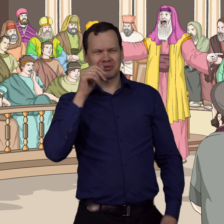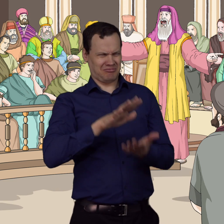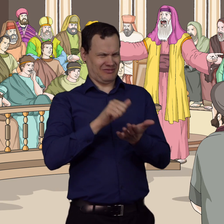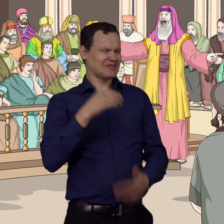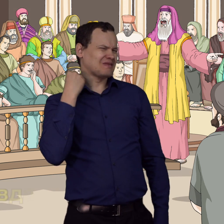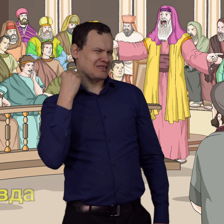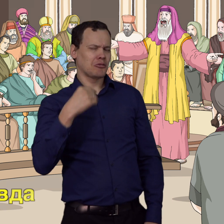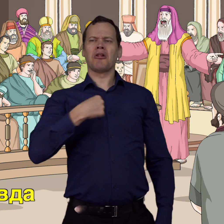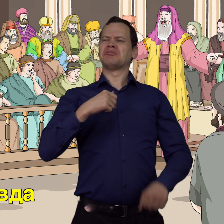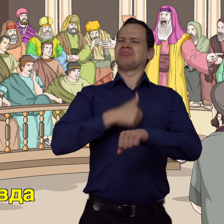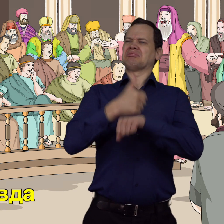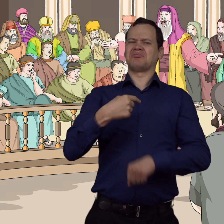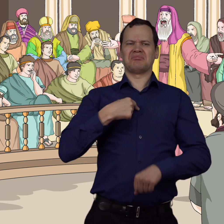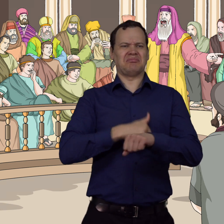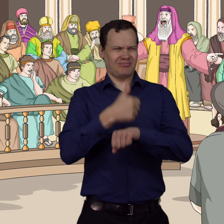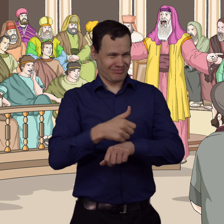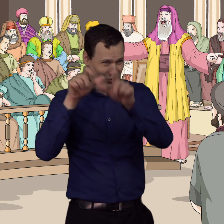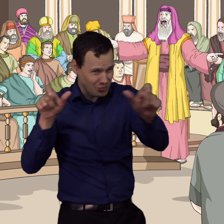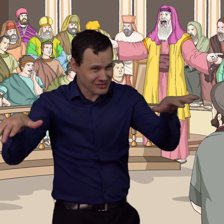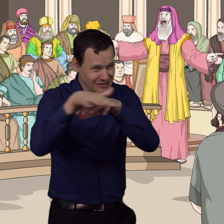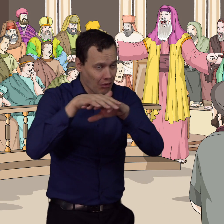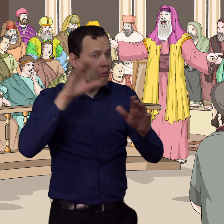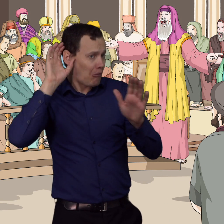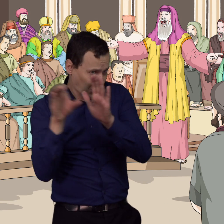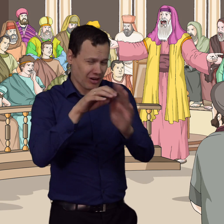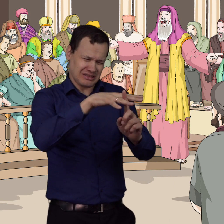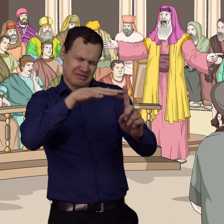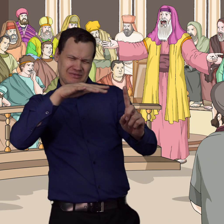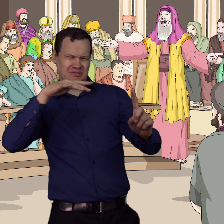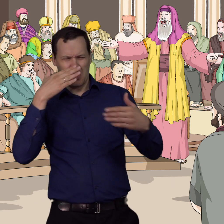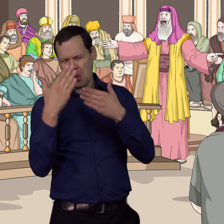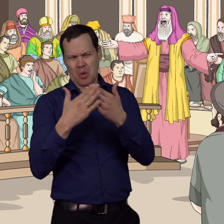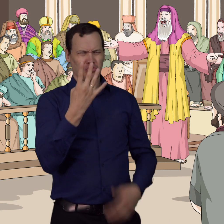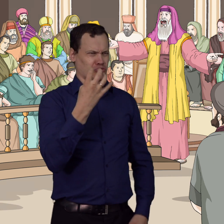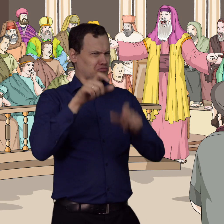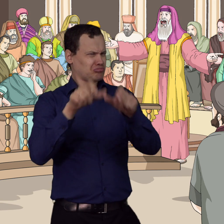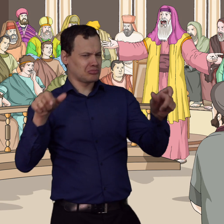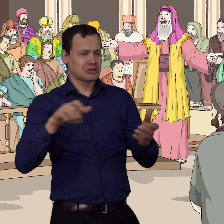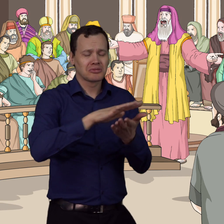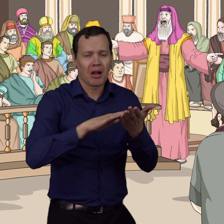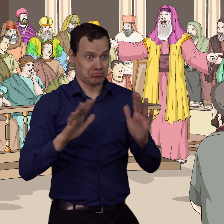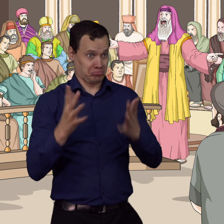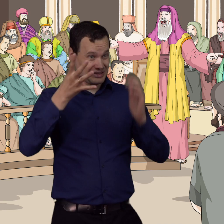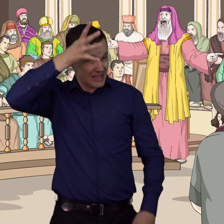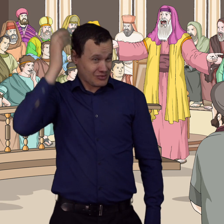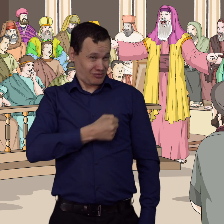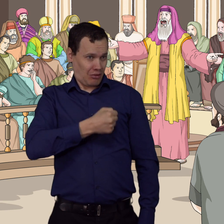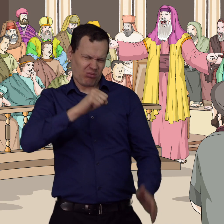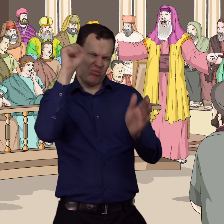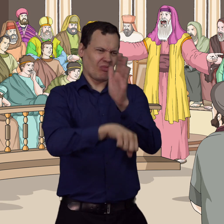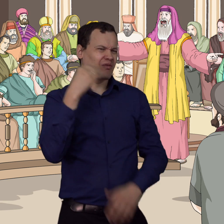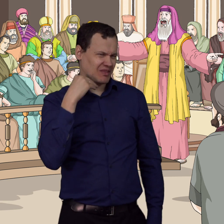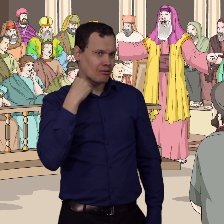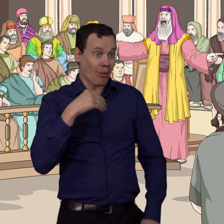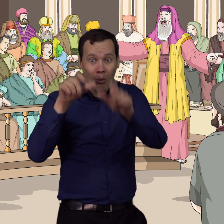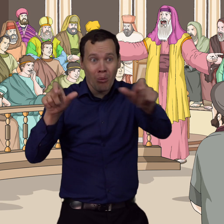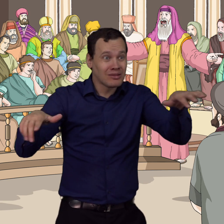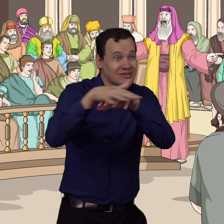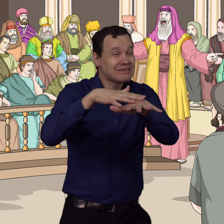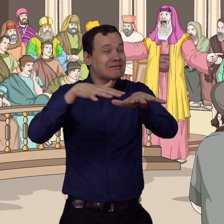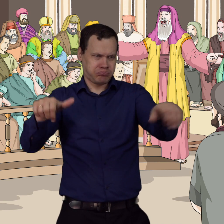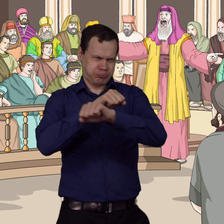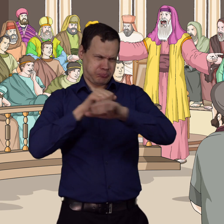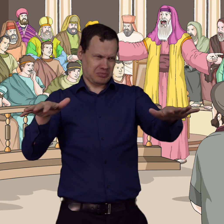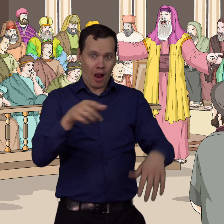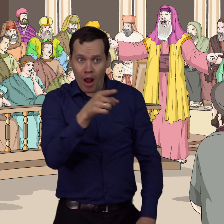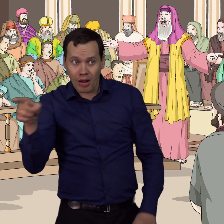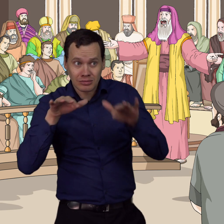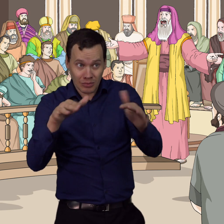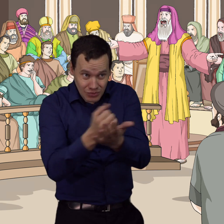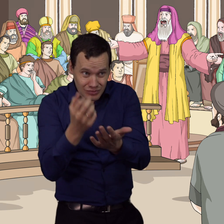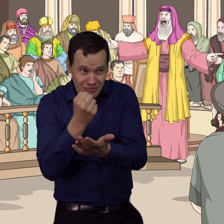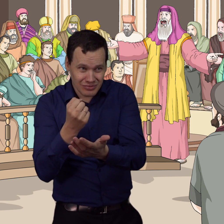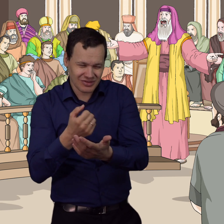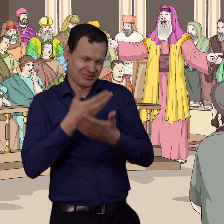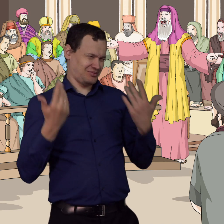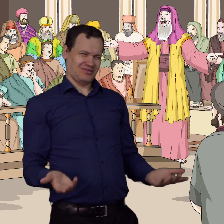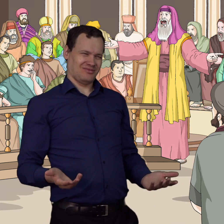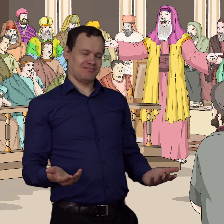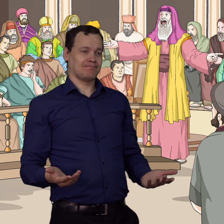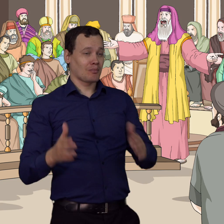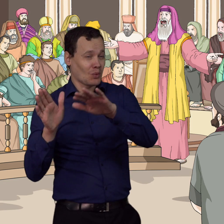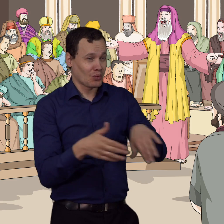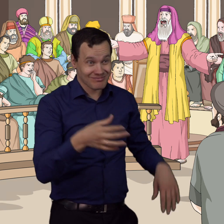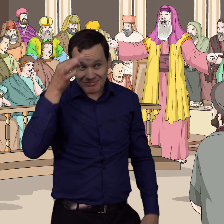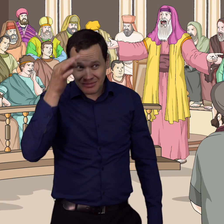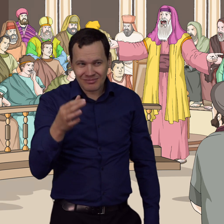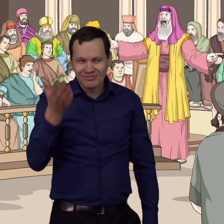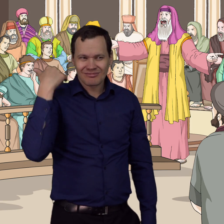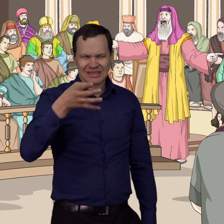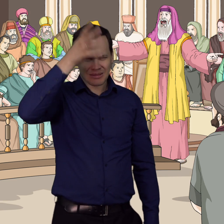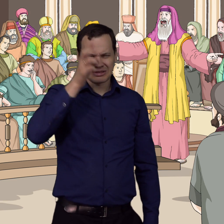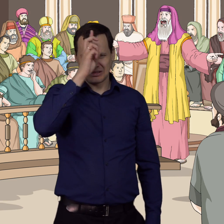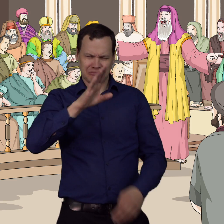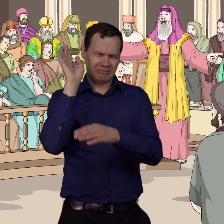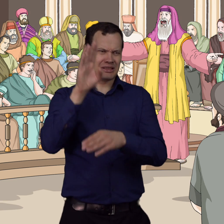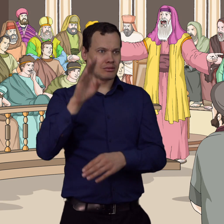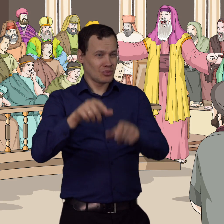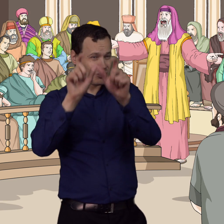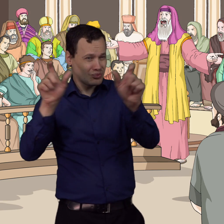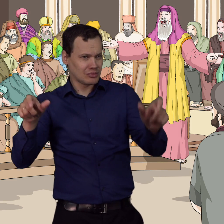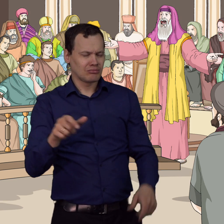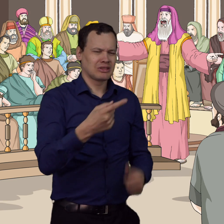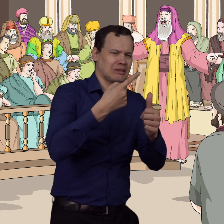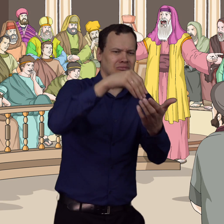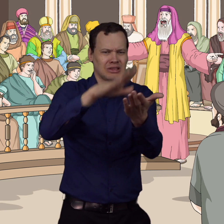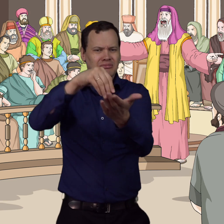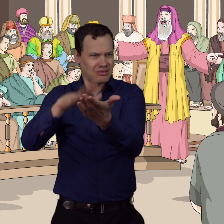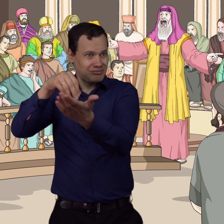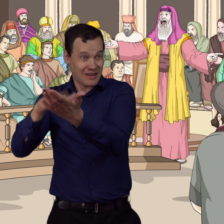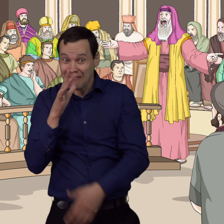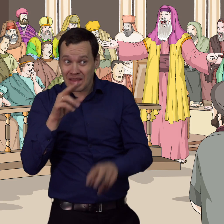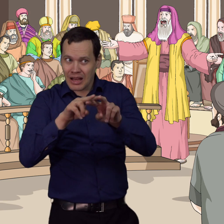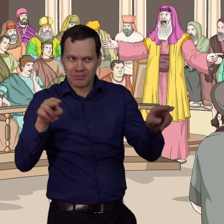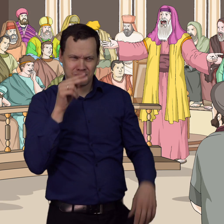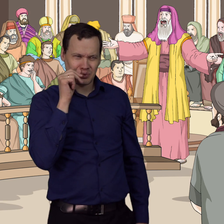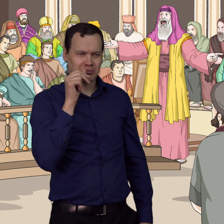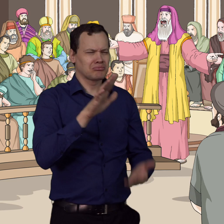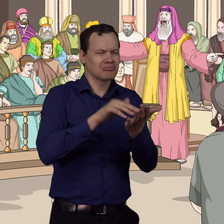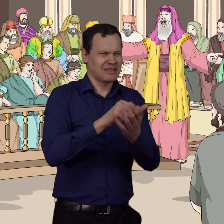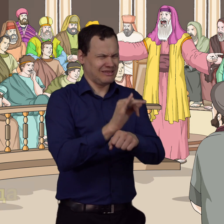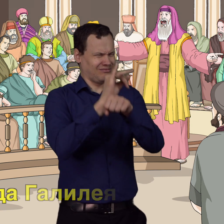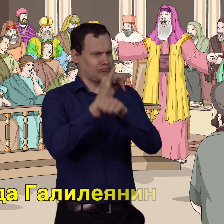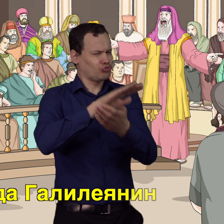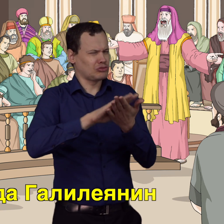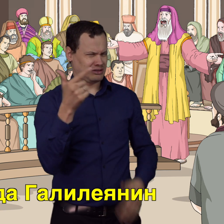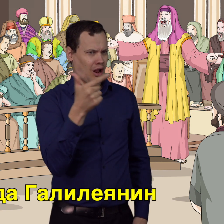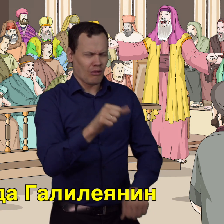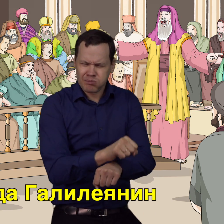Some time ago Theudas rose up, claiming to be somebody, and about four hundred men joined him. He was killed, all his followers were dispersed, and it all came to nothing.